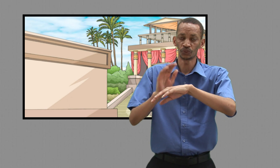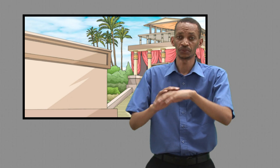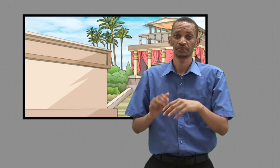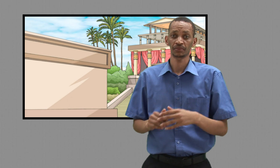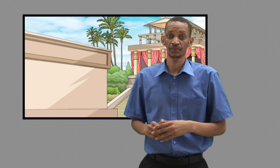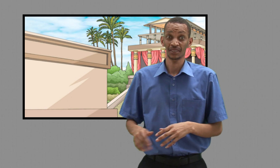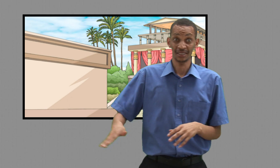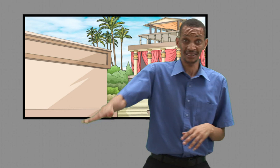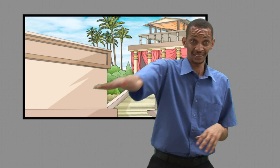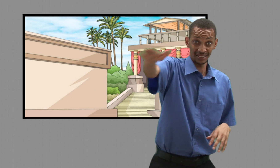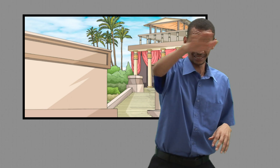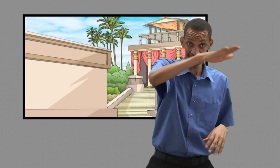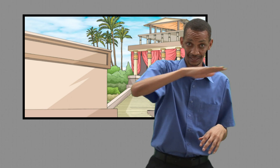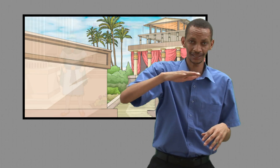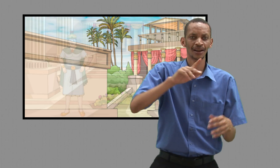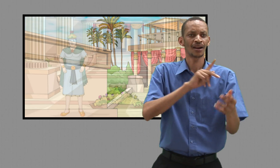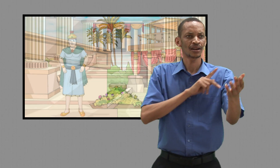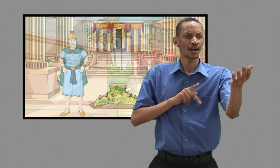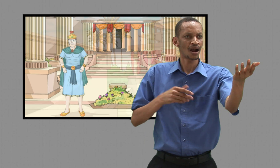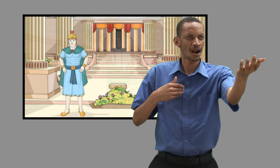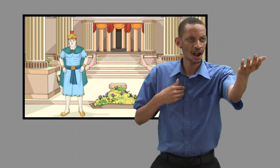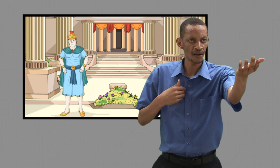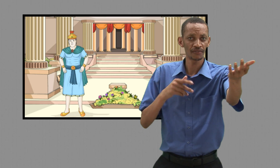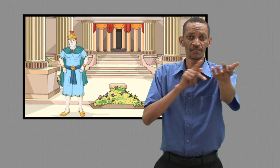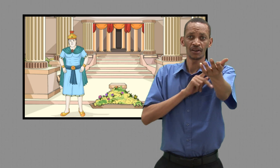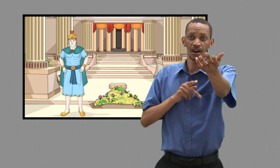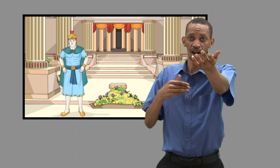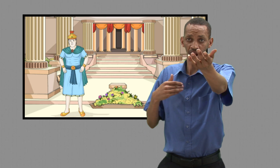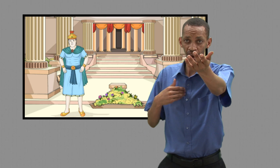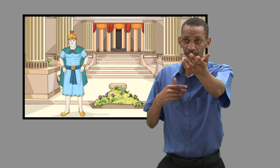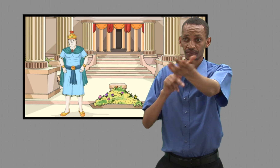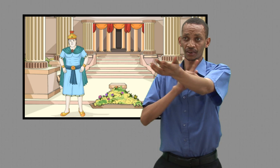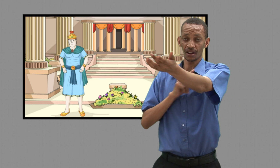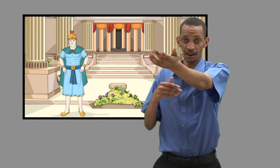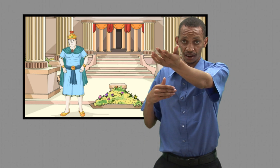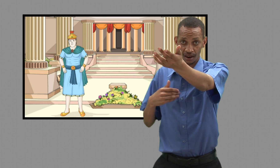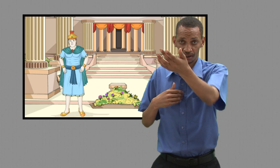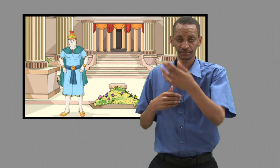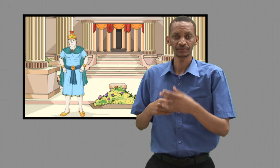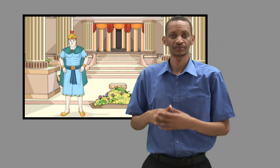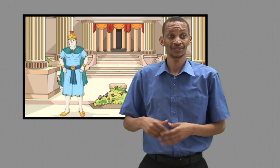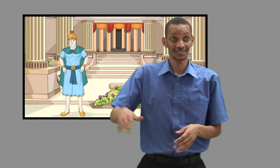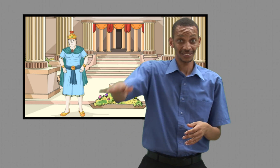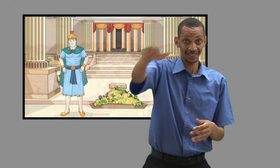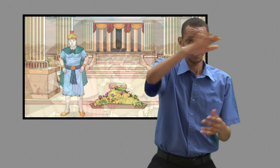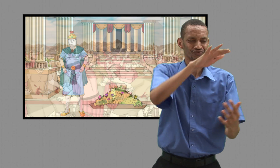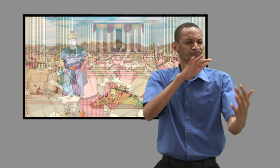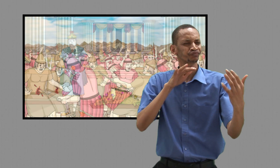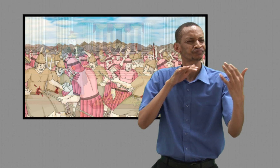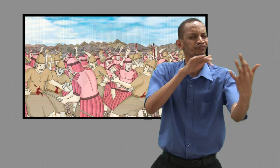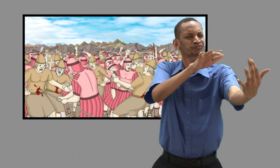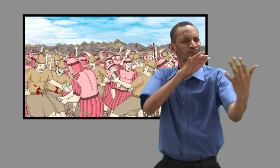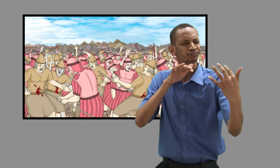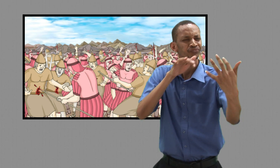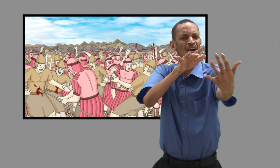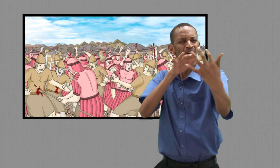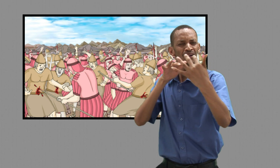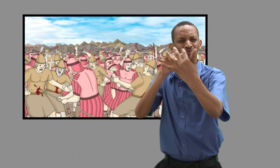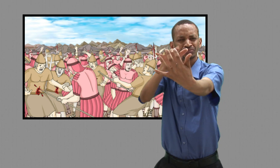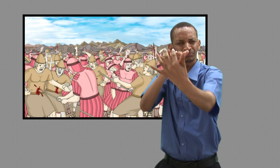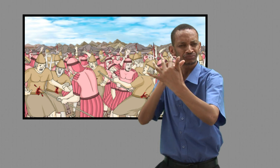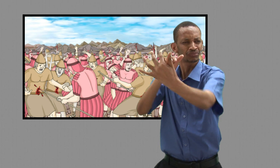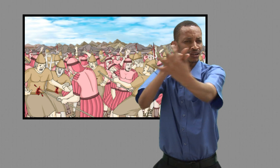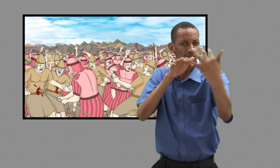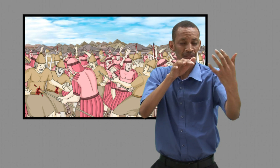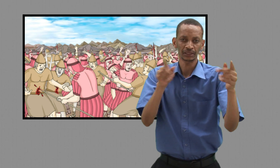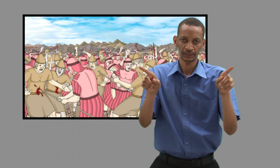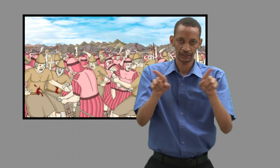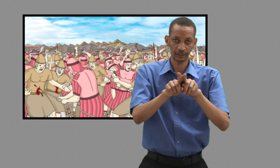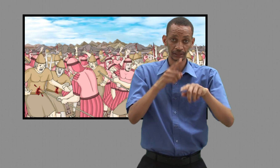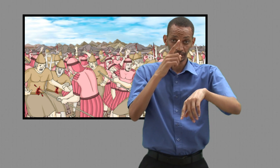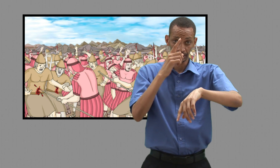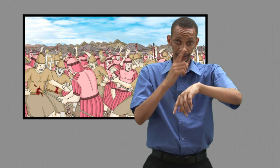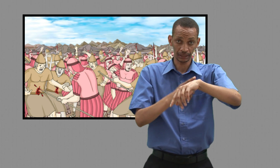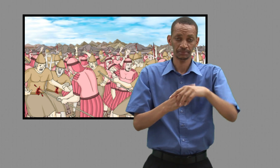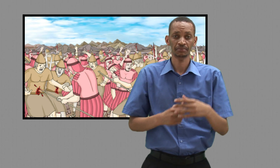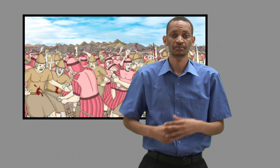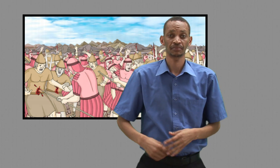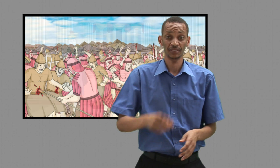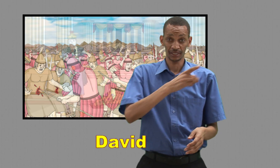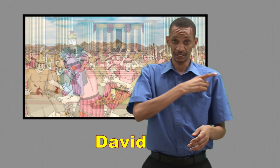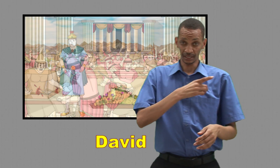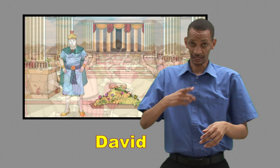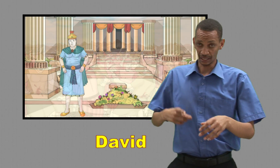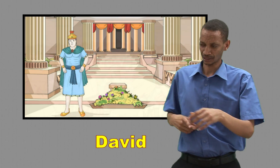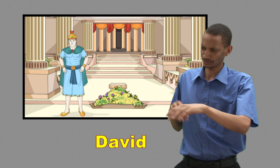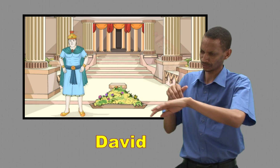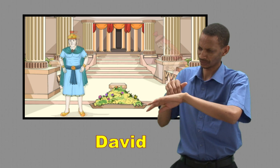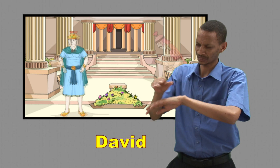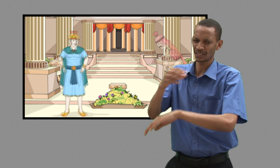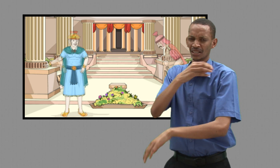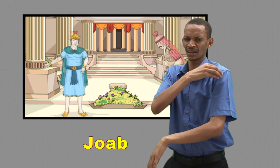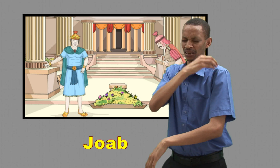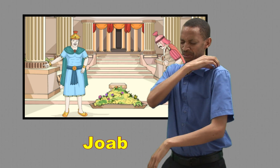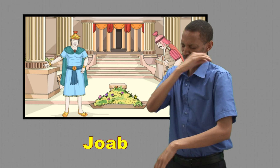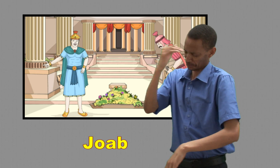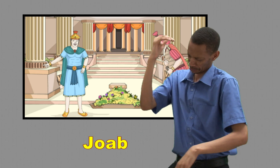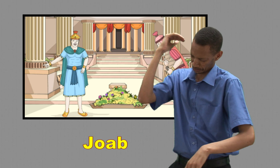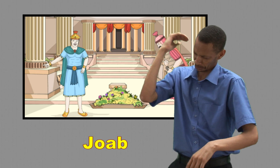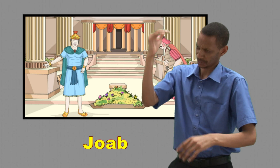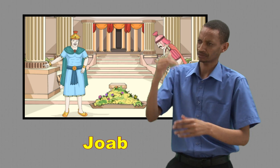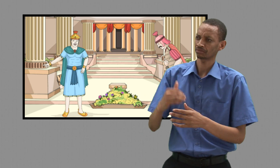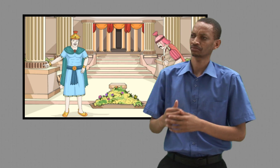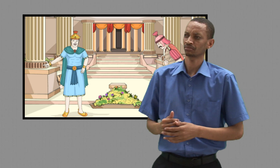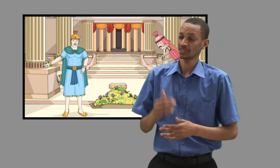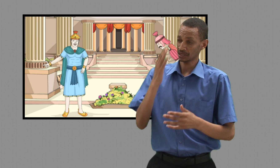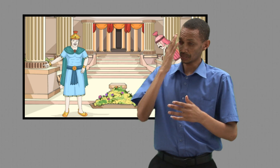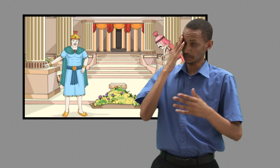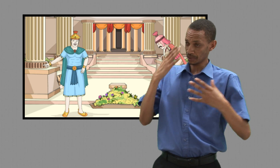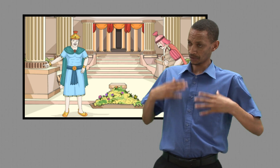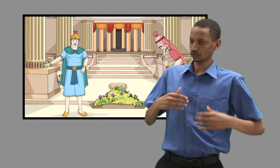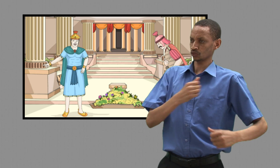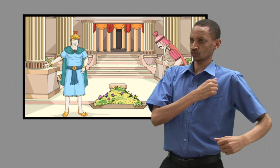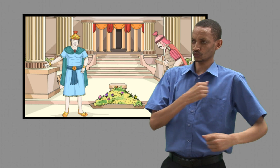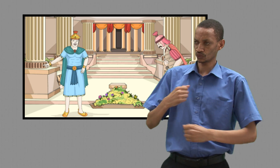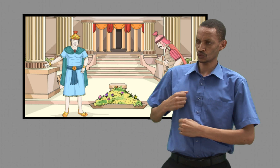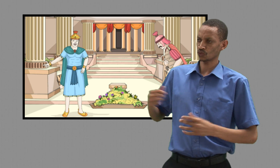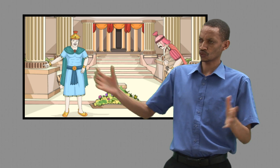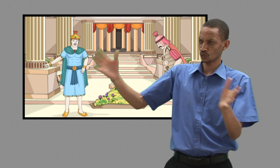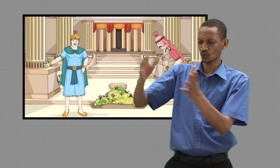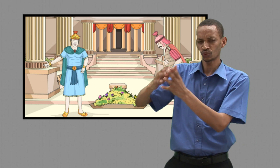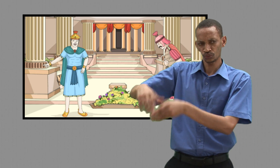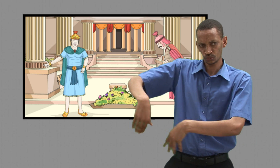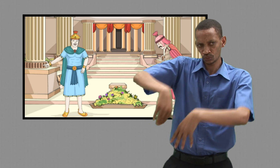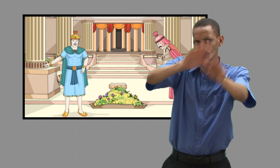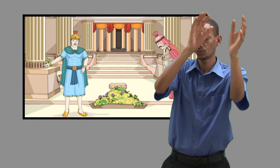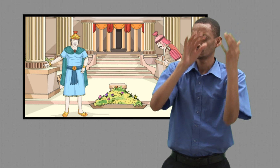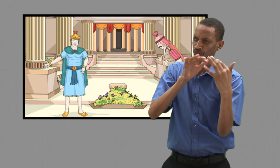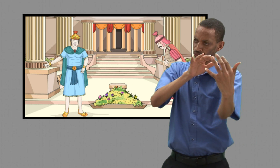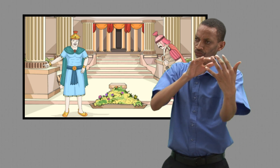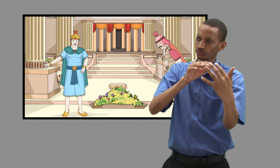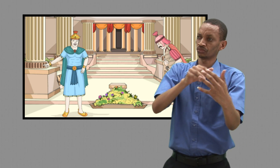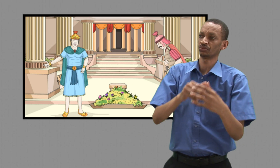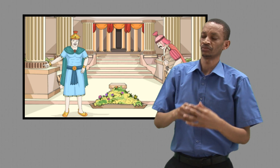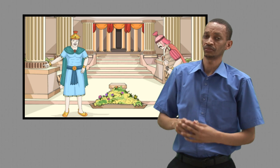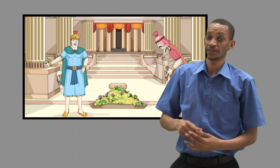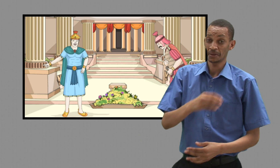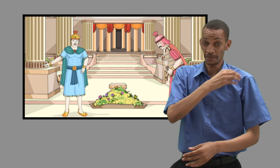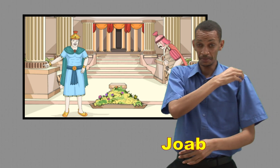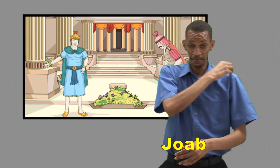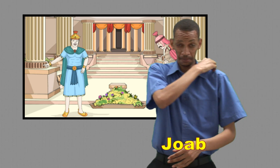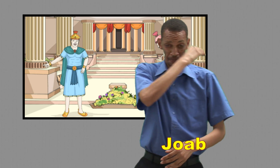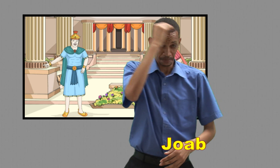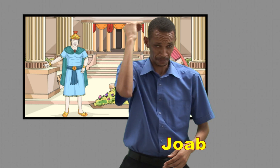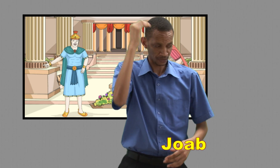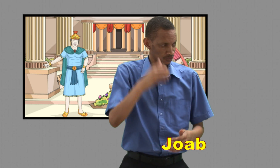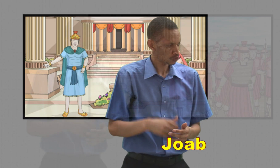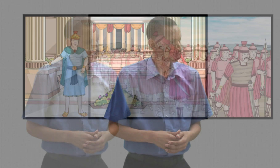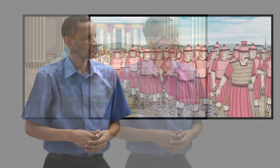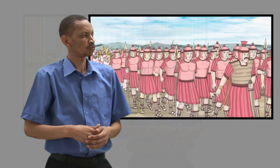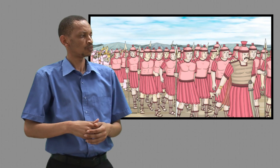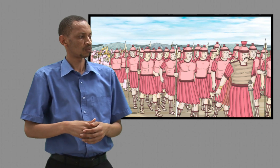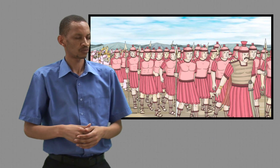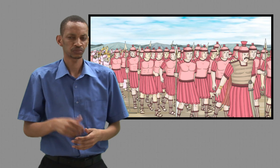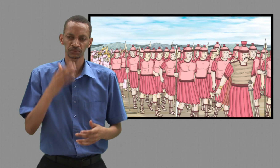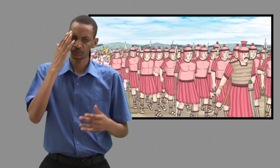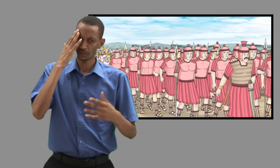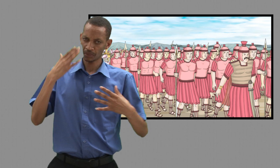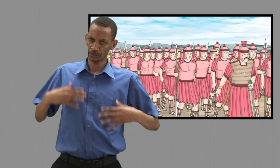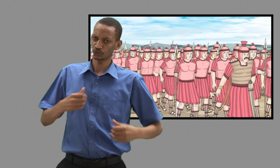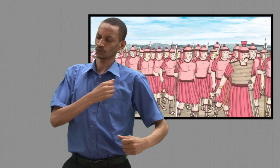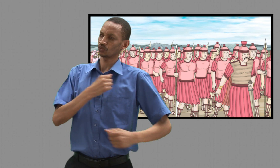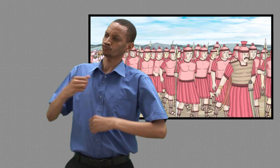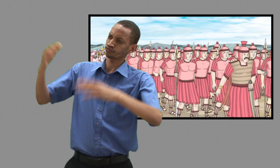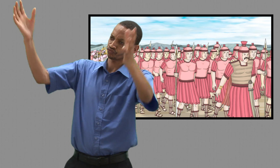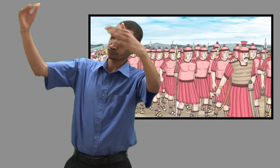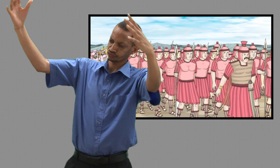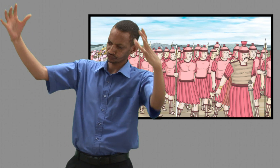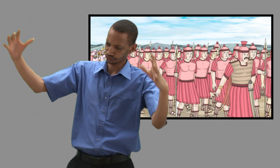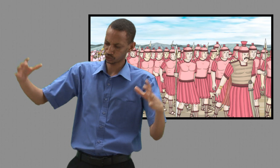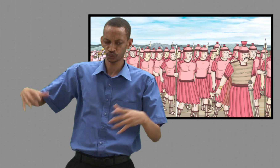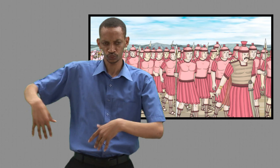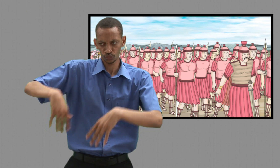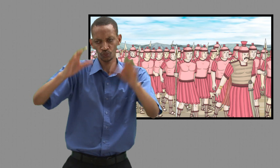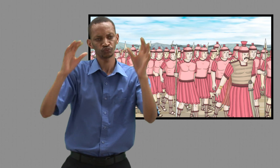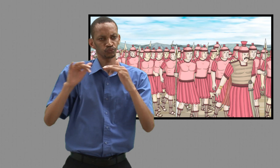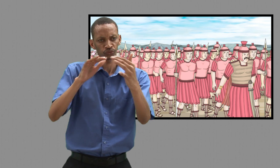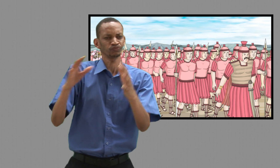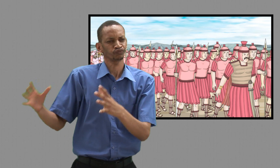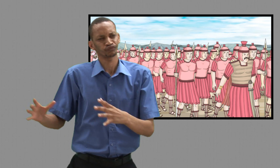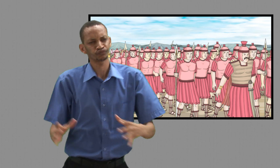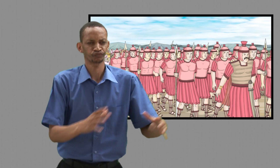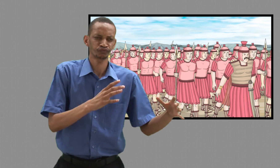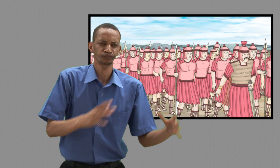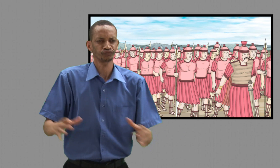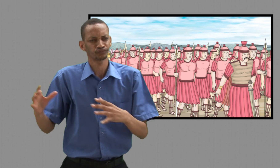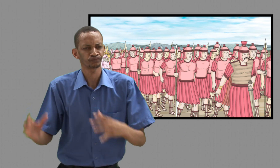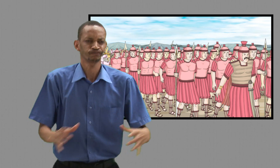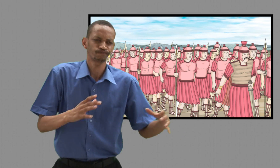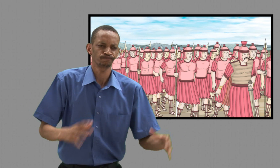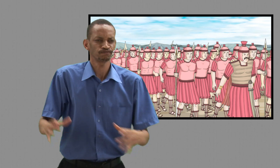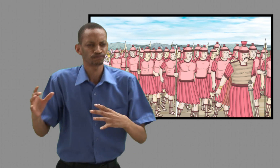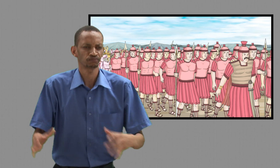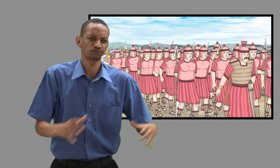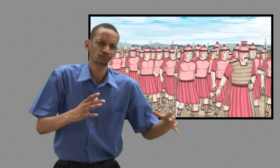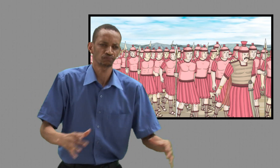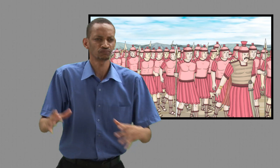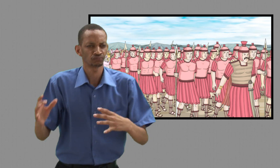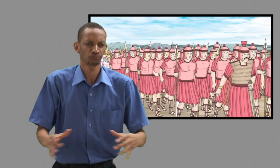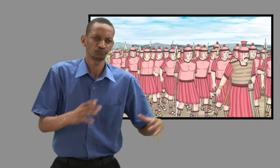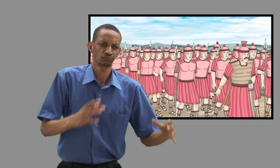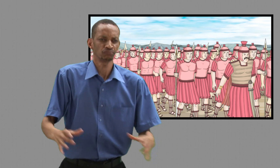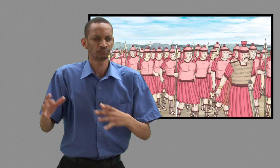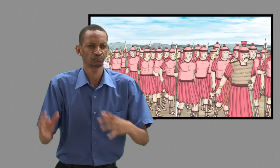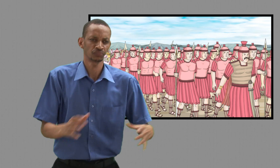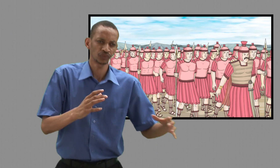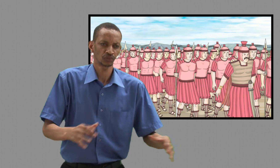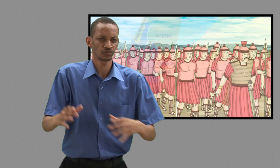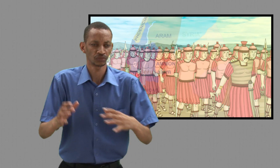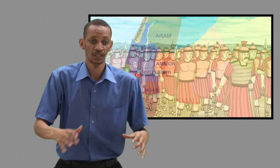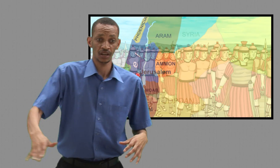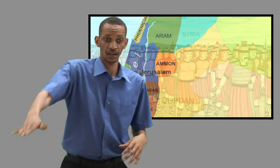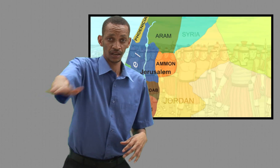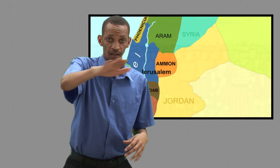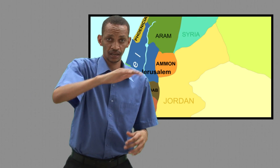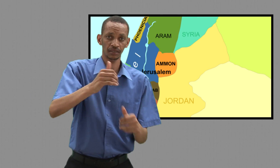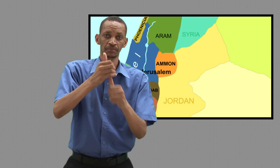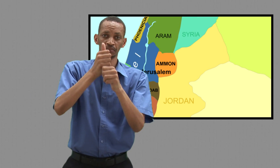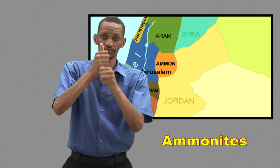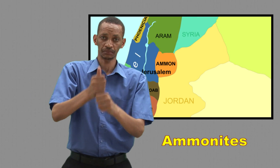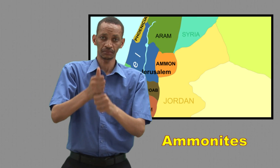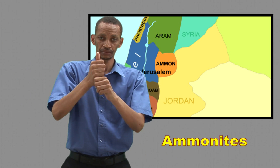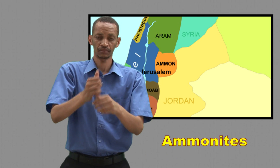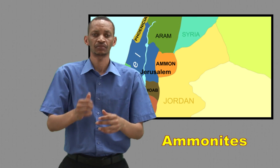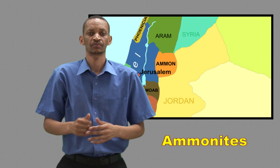In the spring, at the time when kings march out to war, David sent out Joab and his servants with the whole army of Israel.